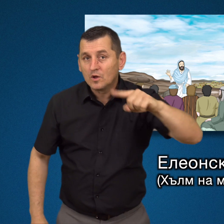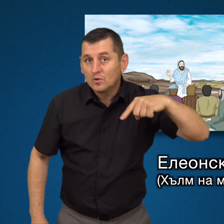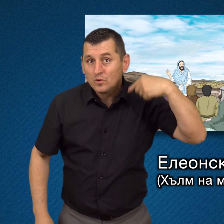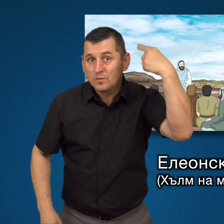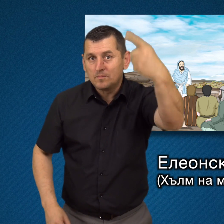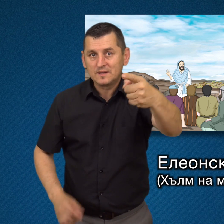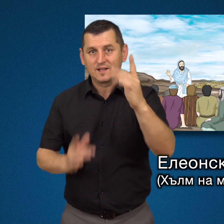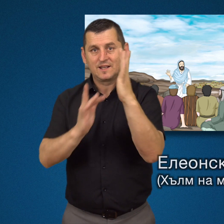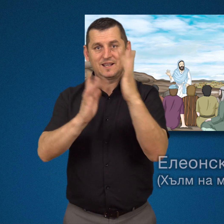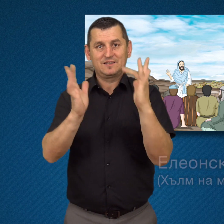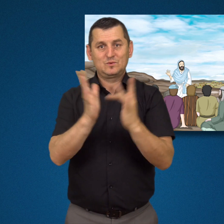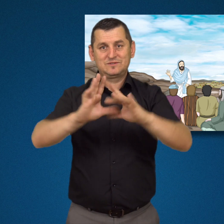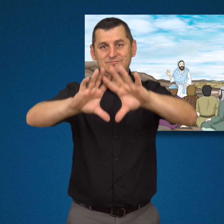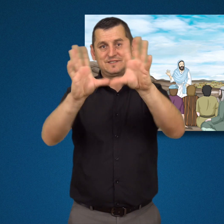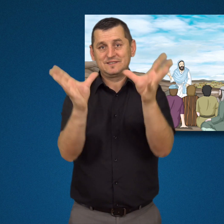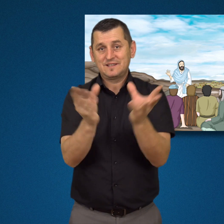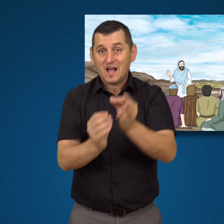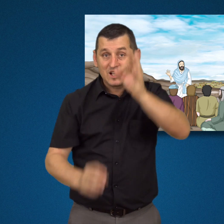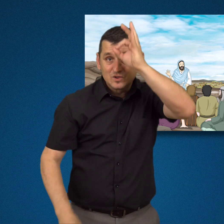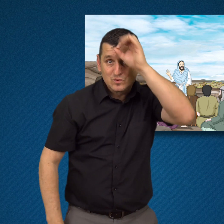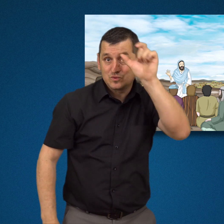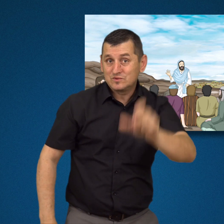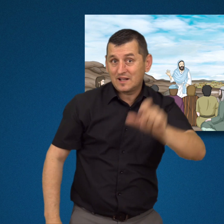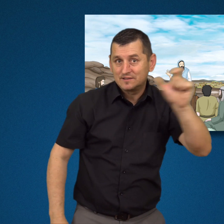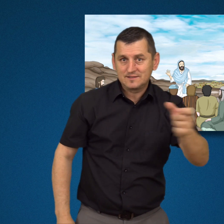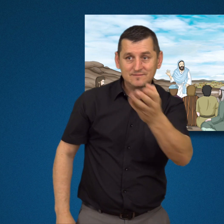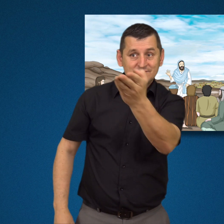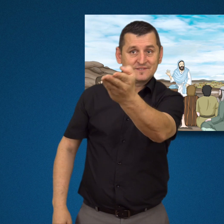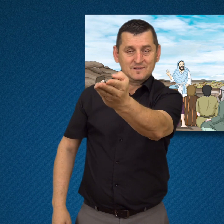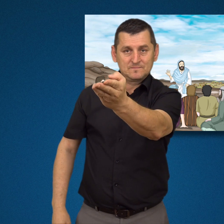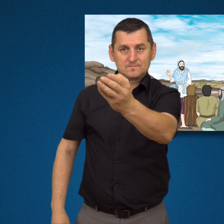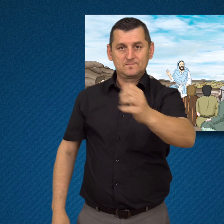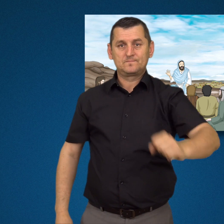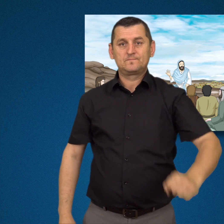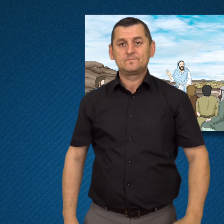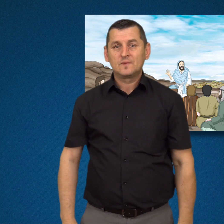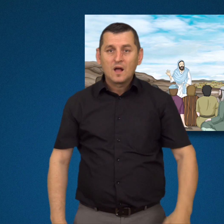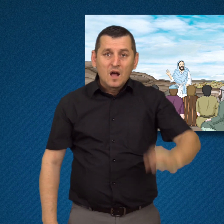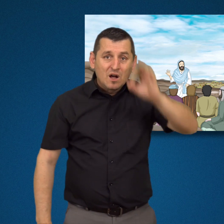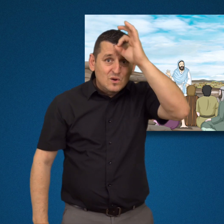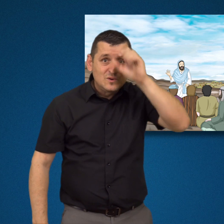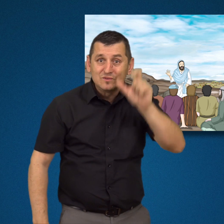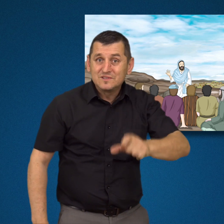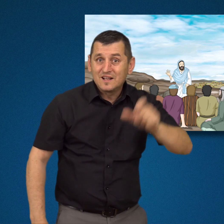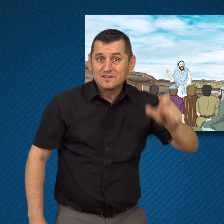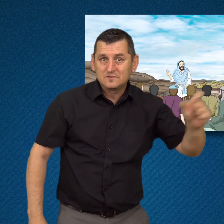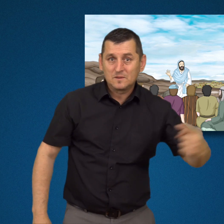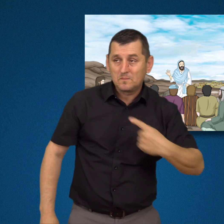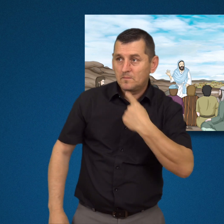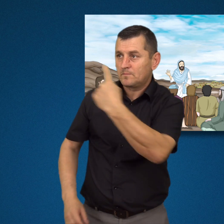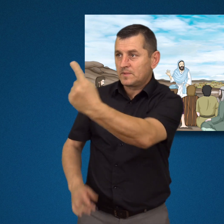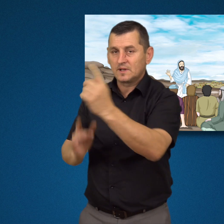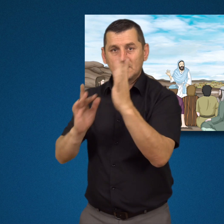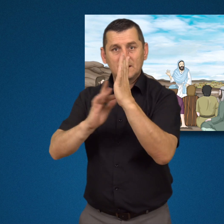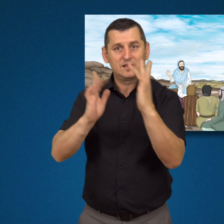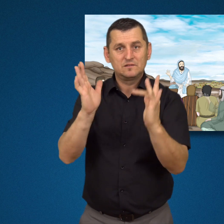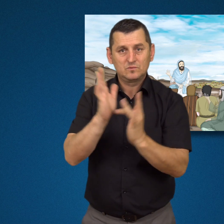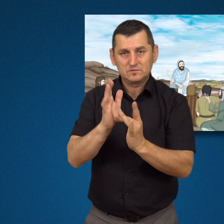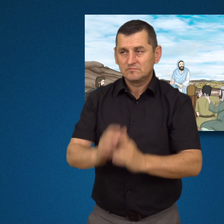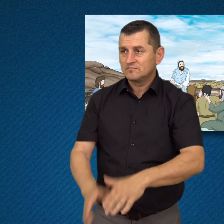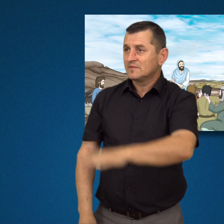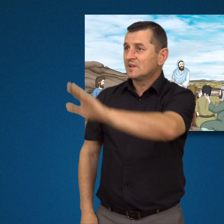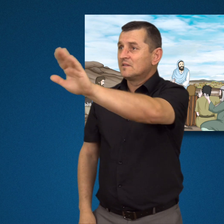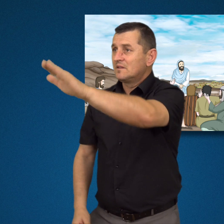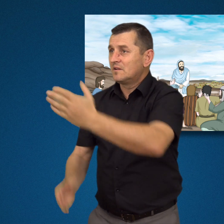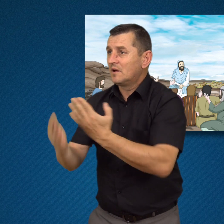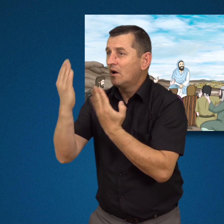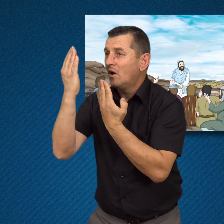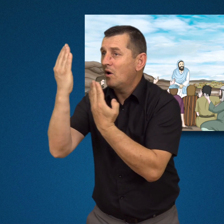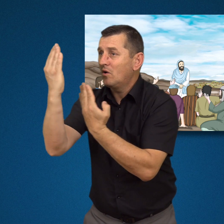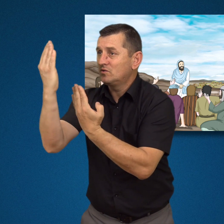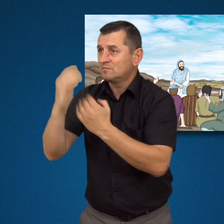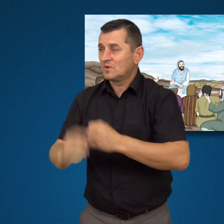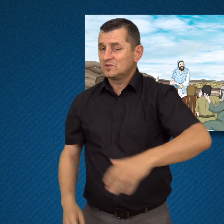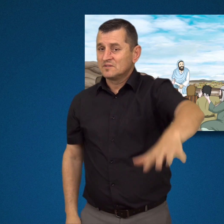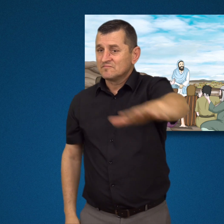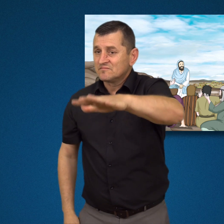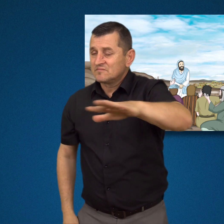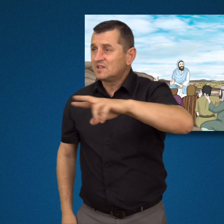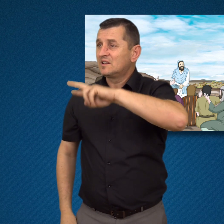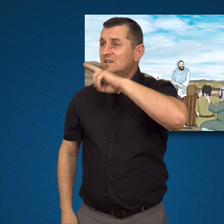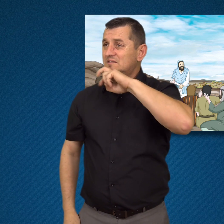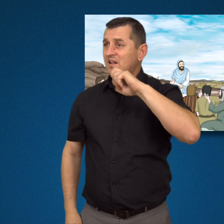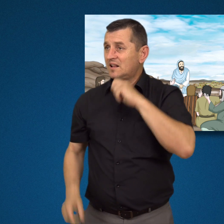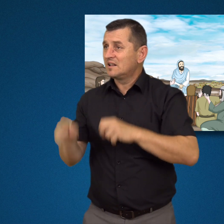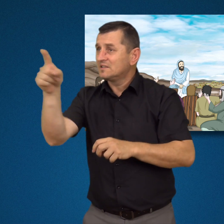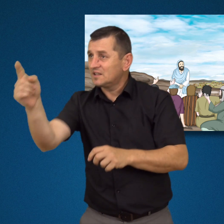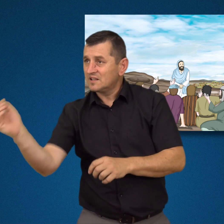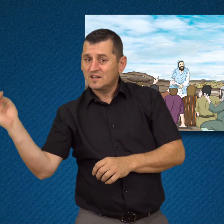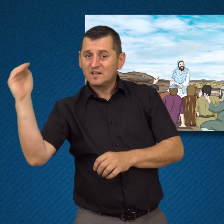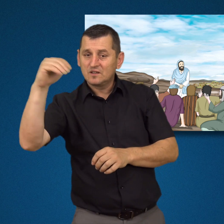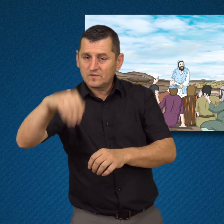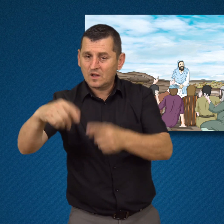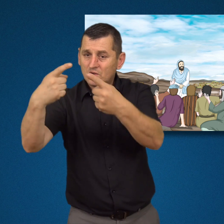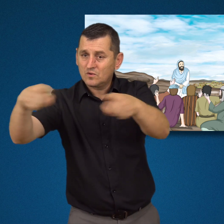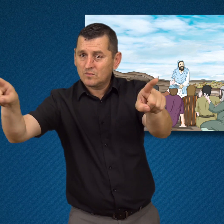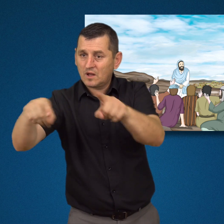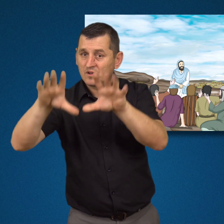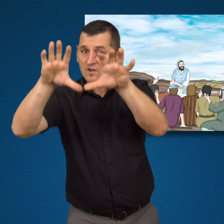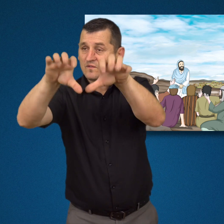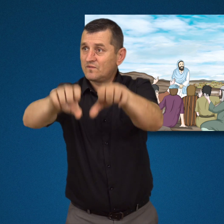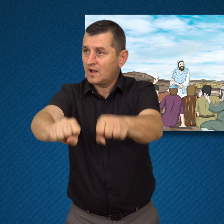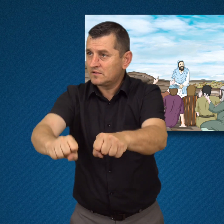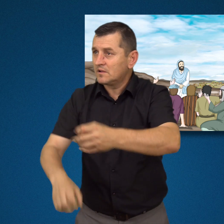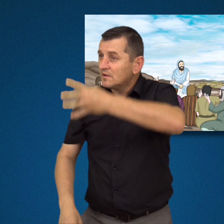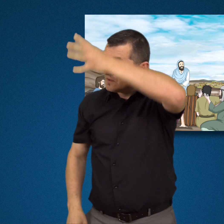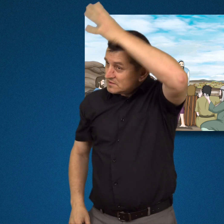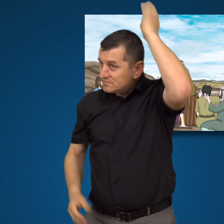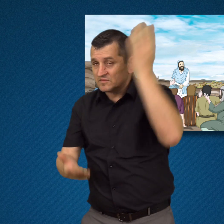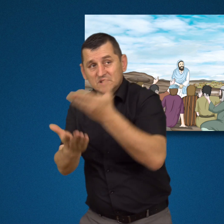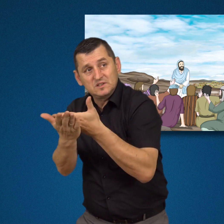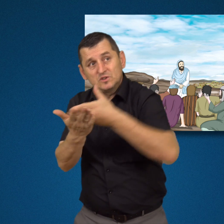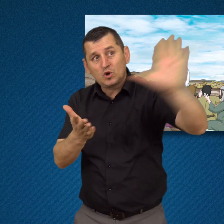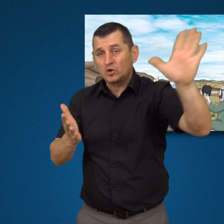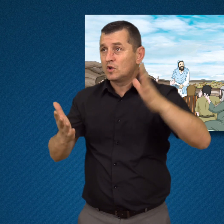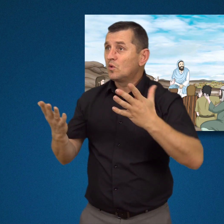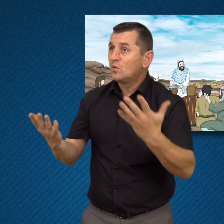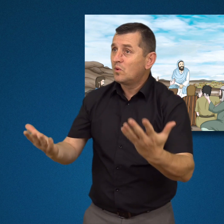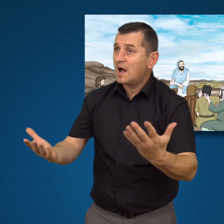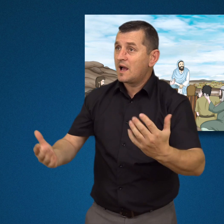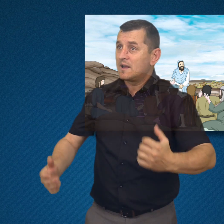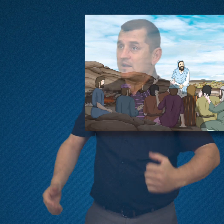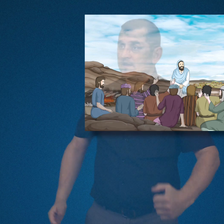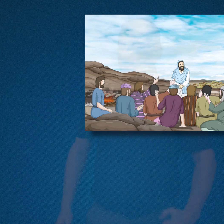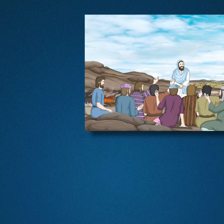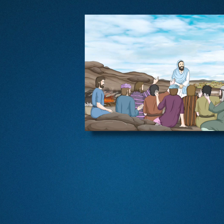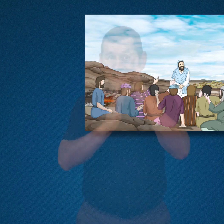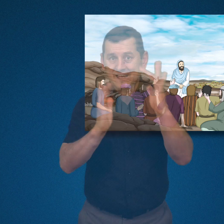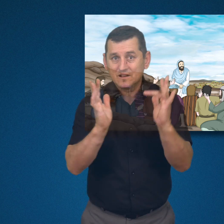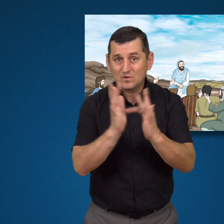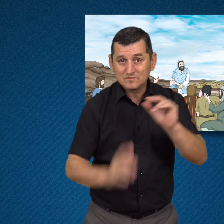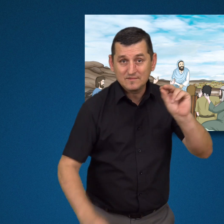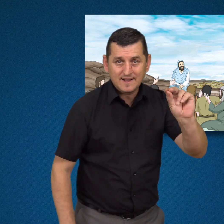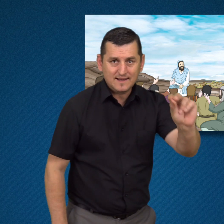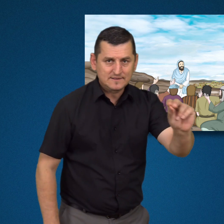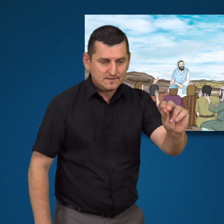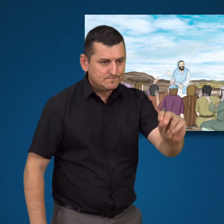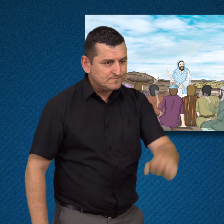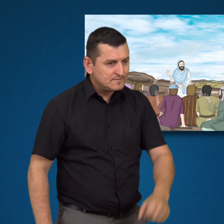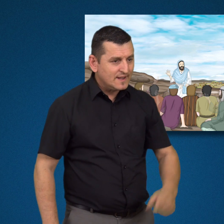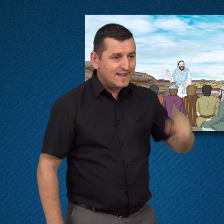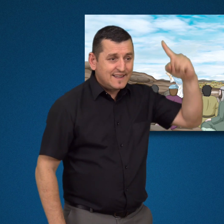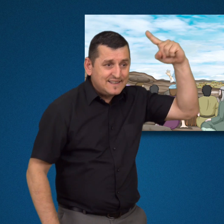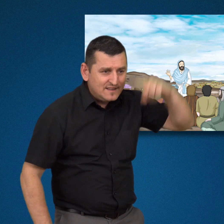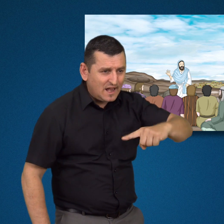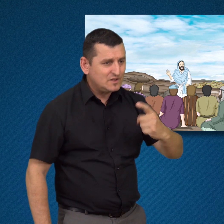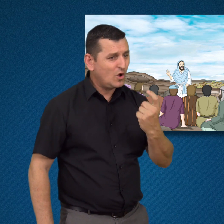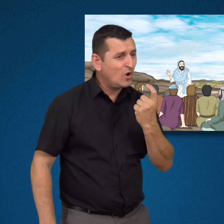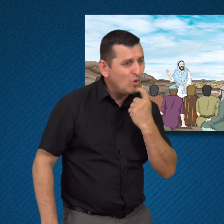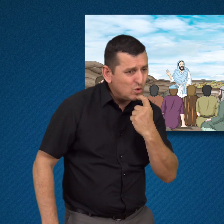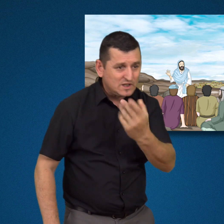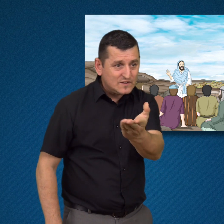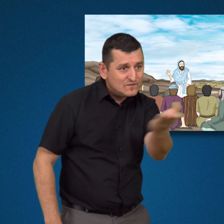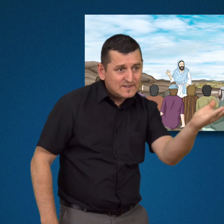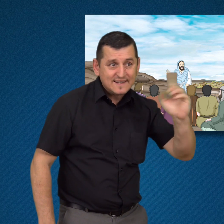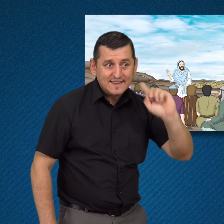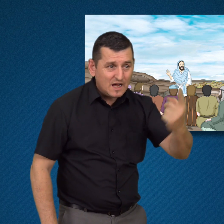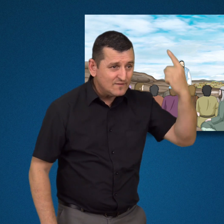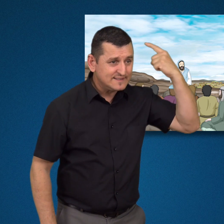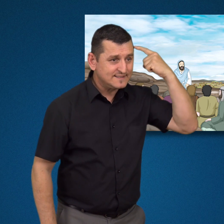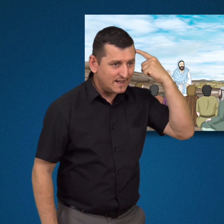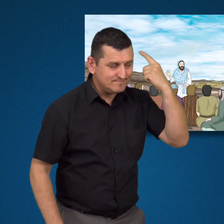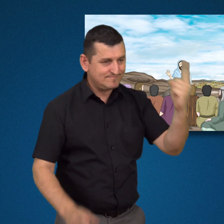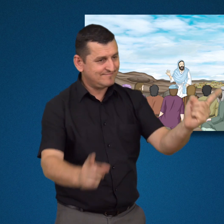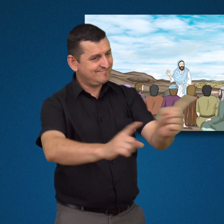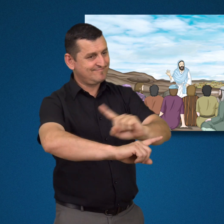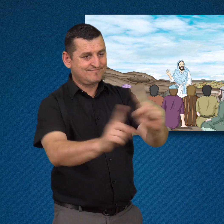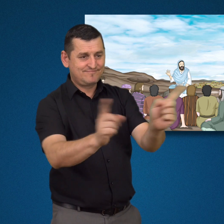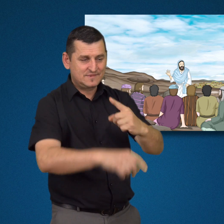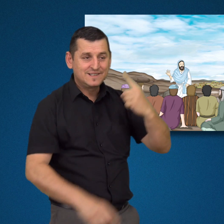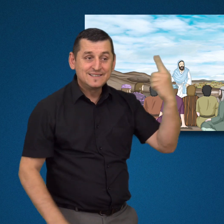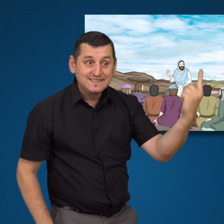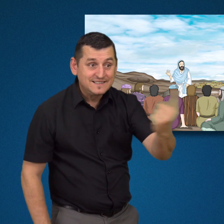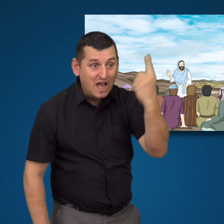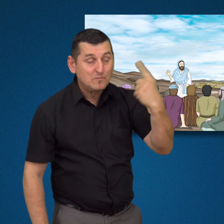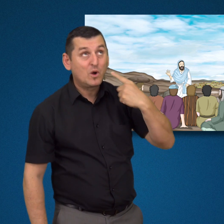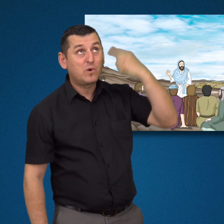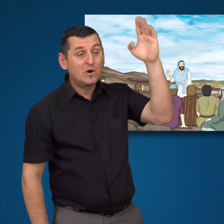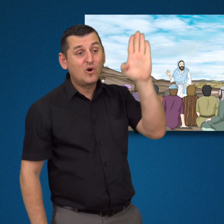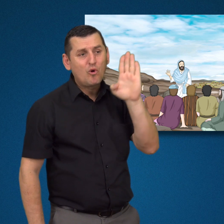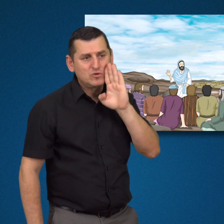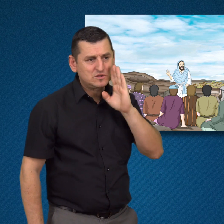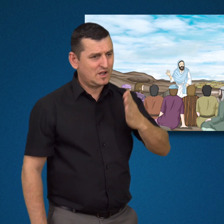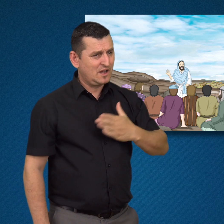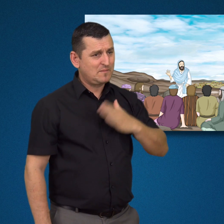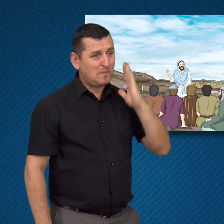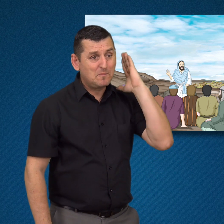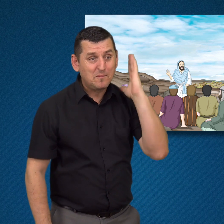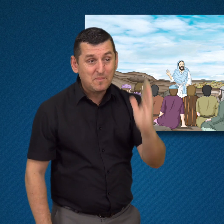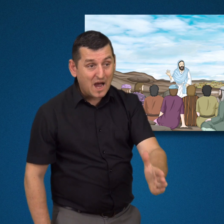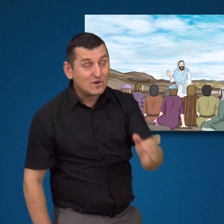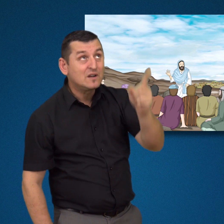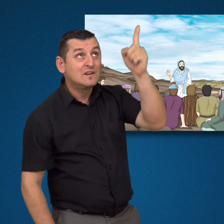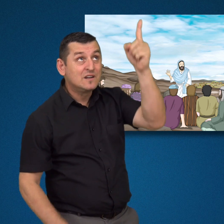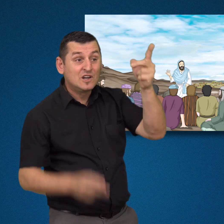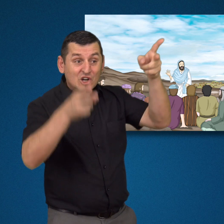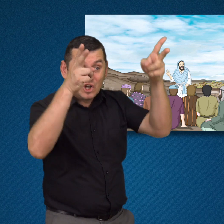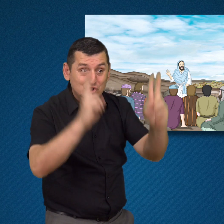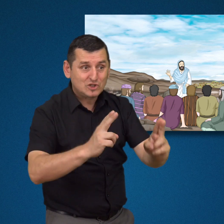So when they came together, they asked Him, “Lord, will You at this time restore the kingdom to Israel?”